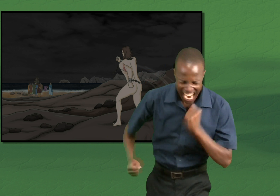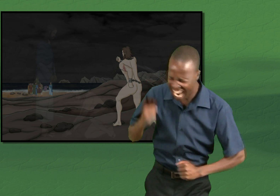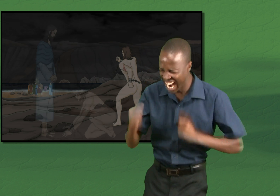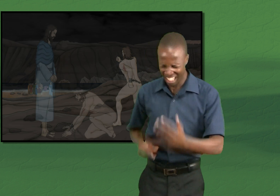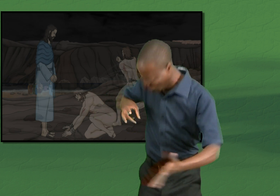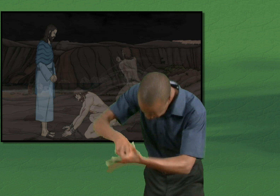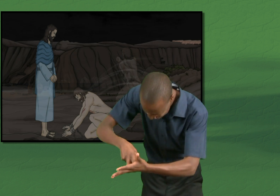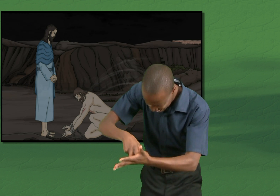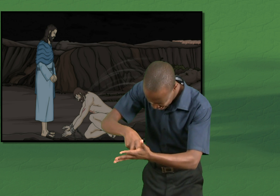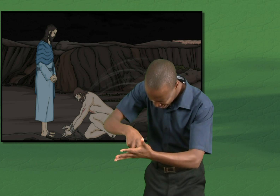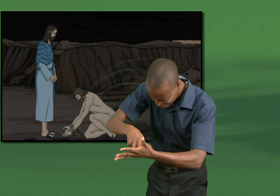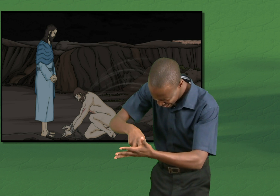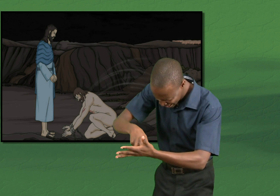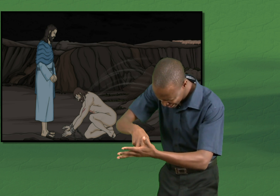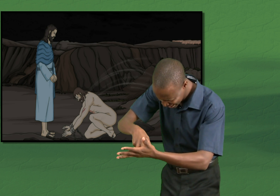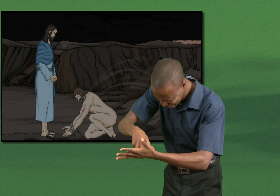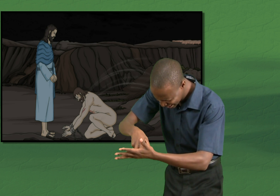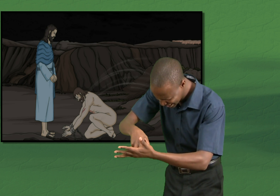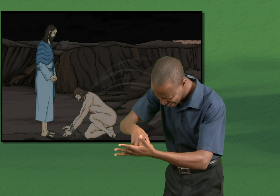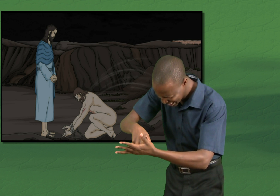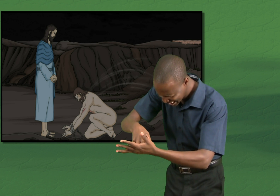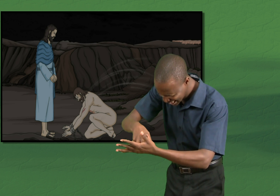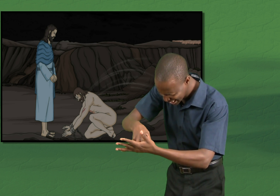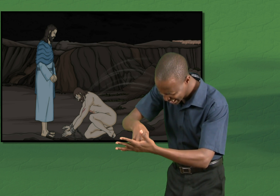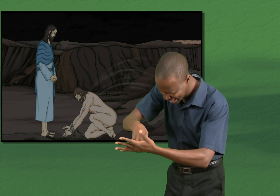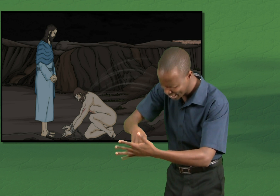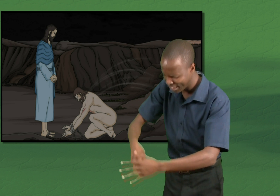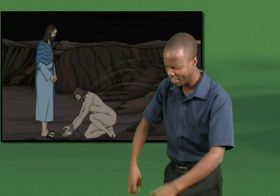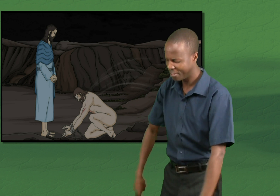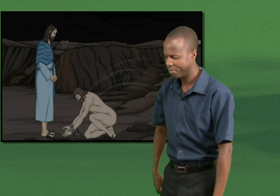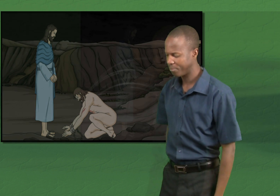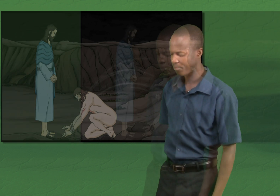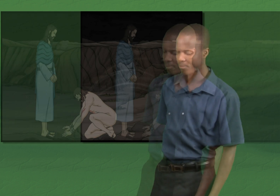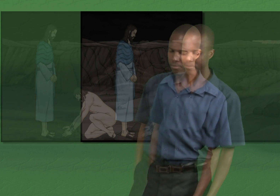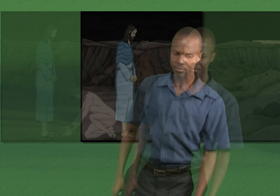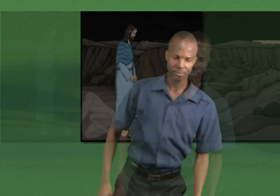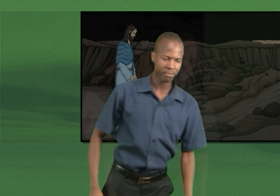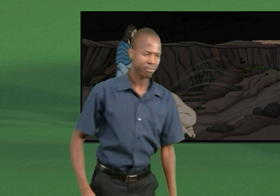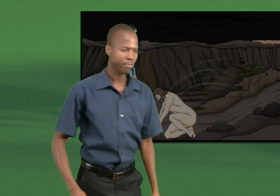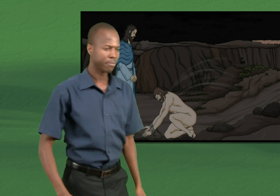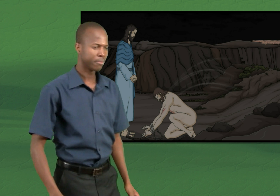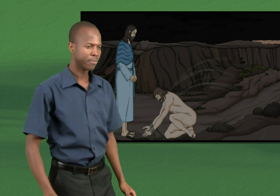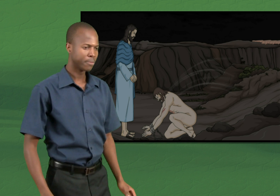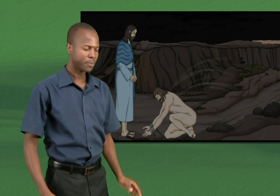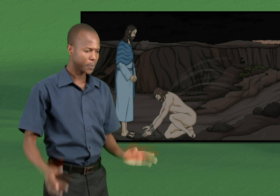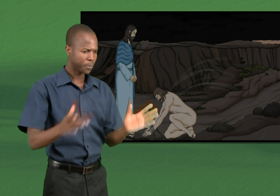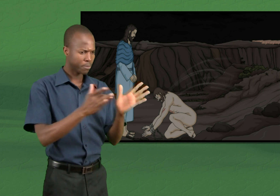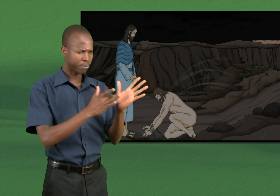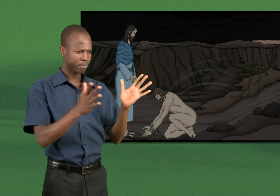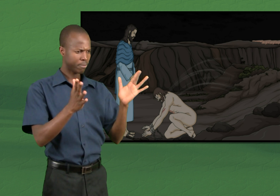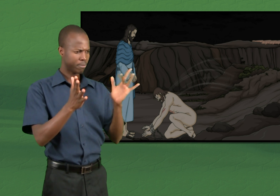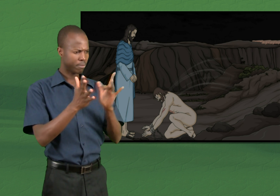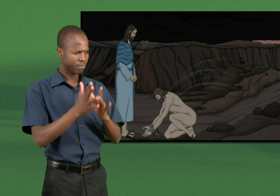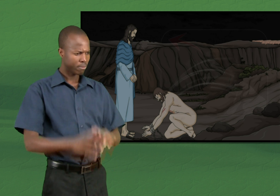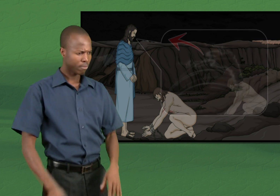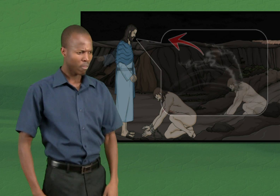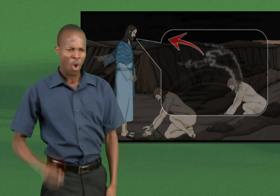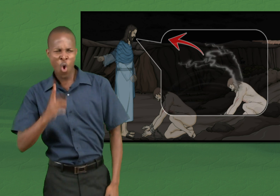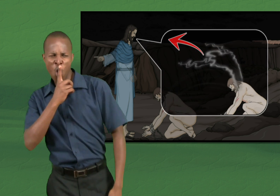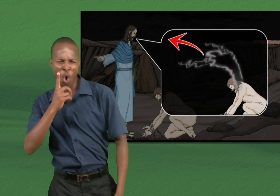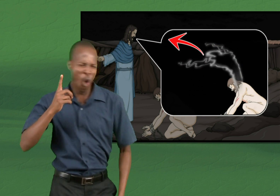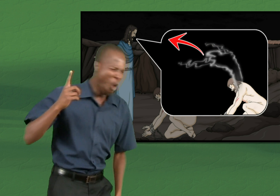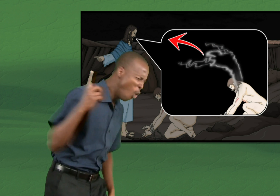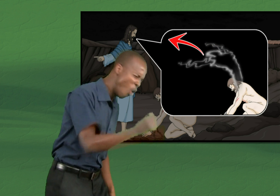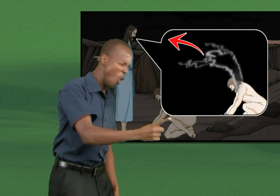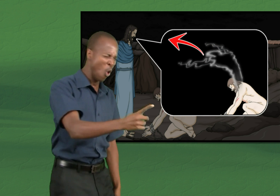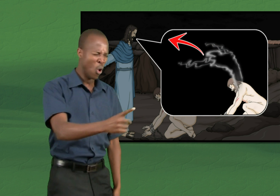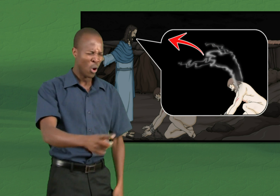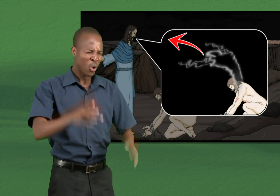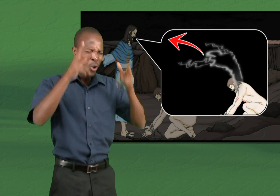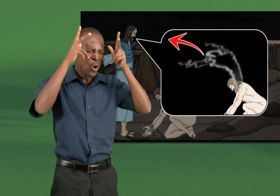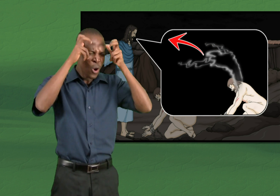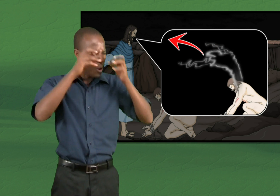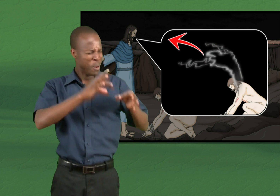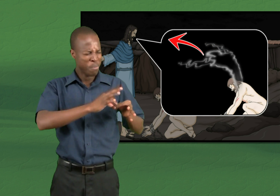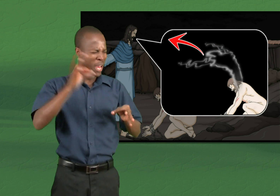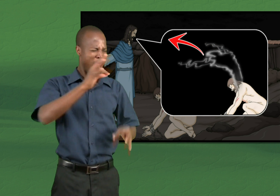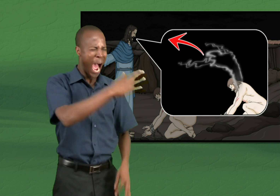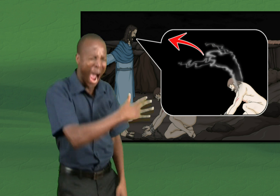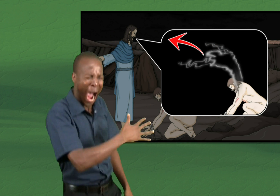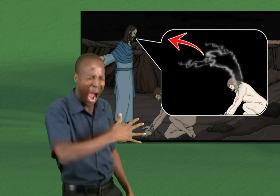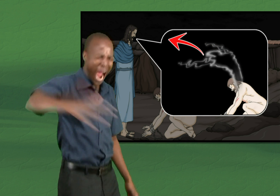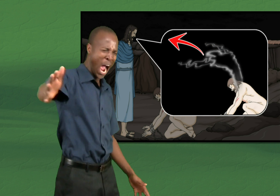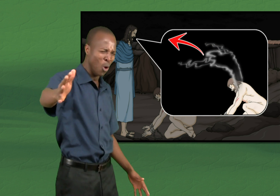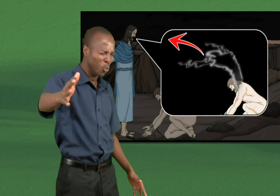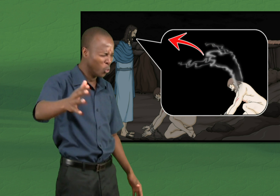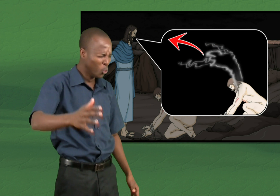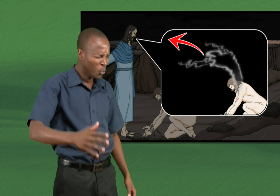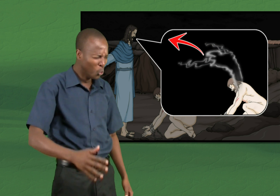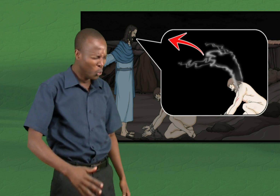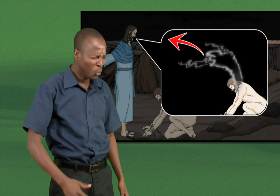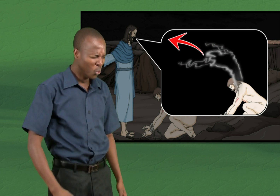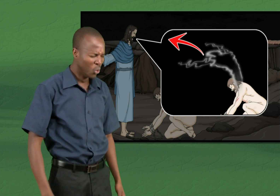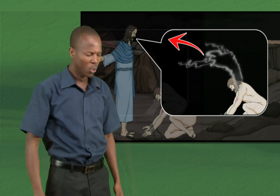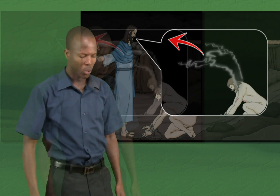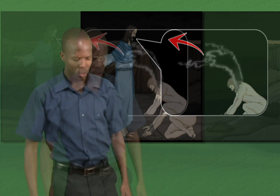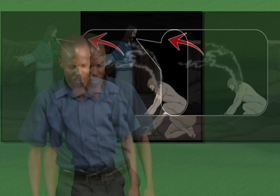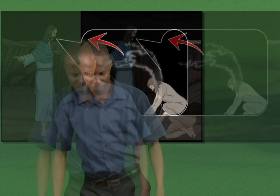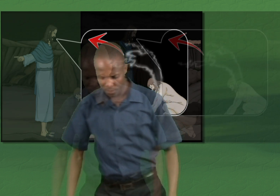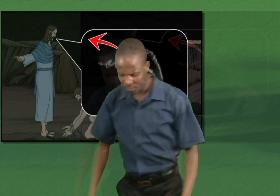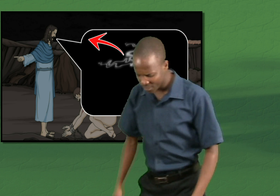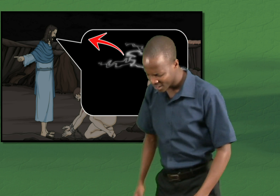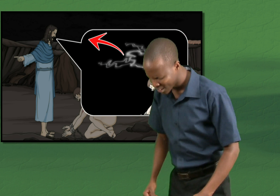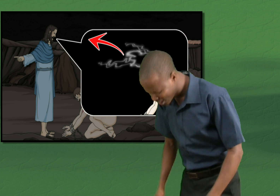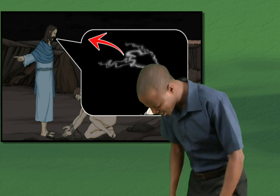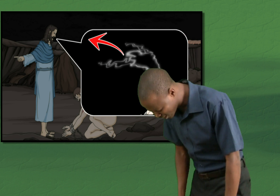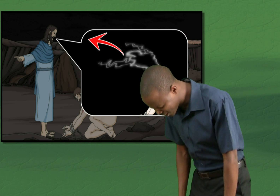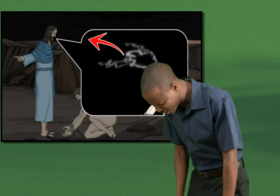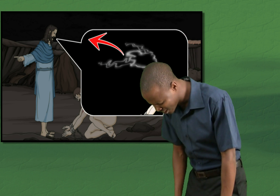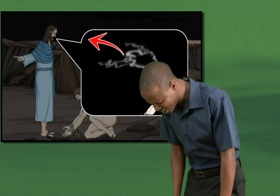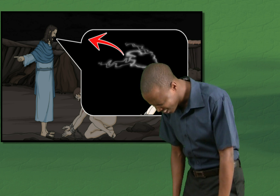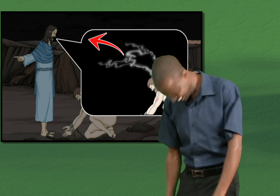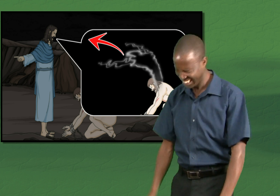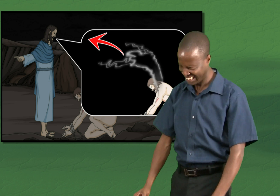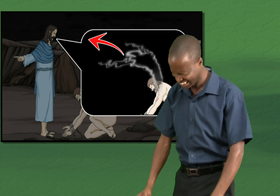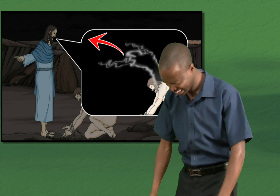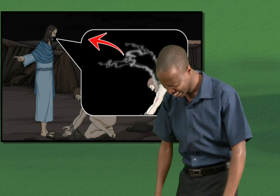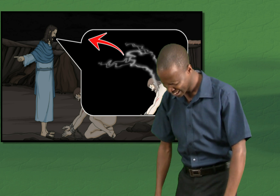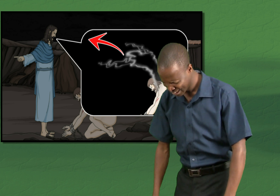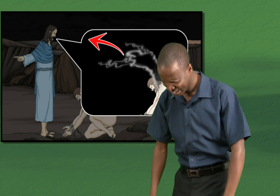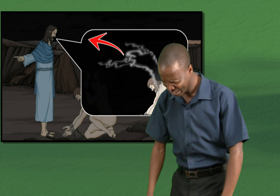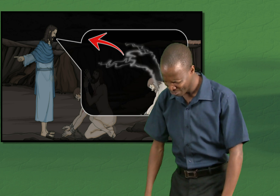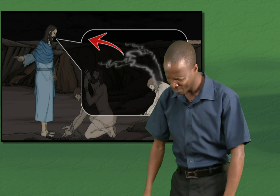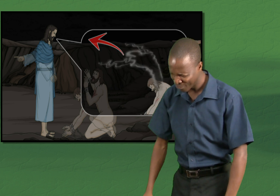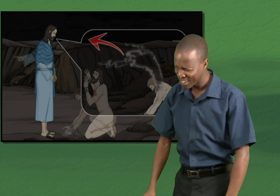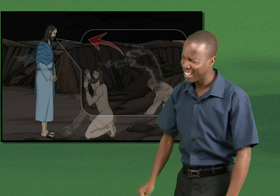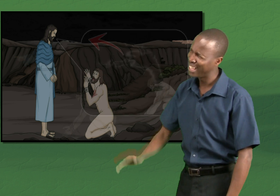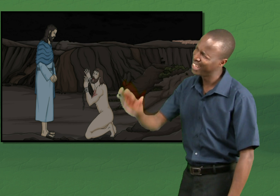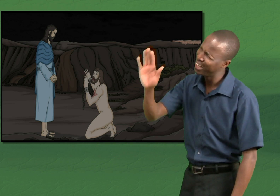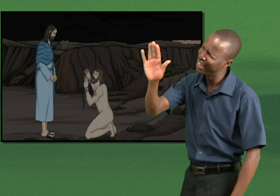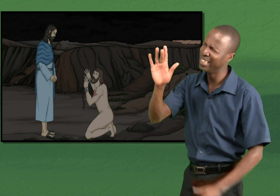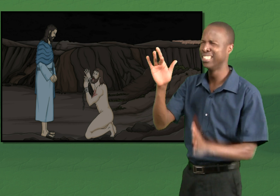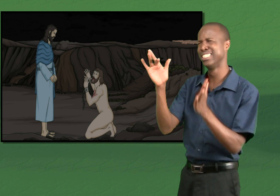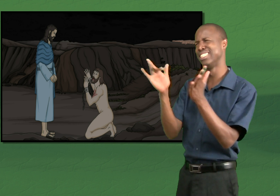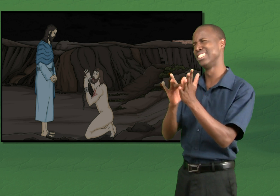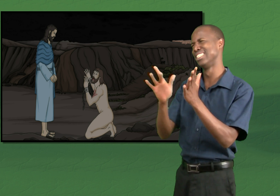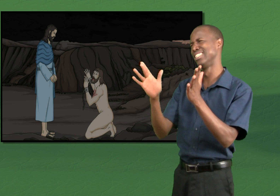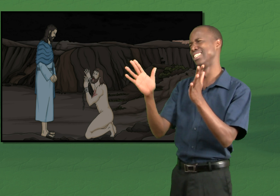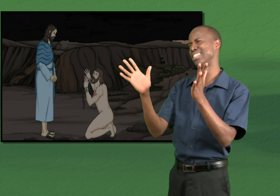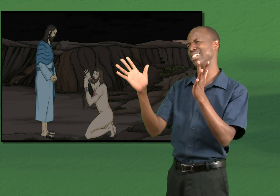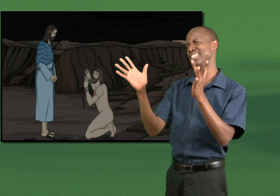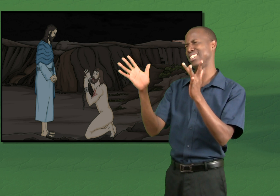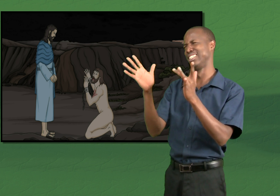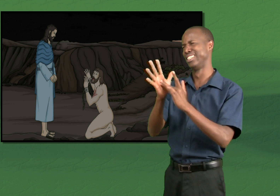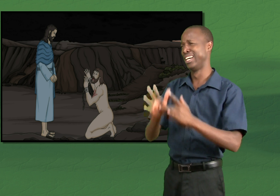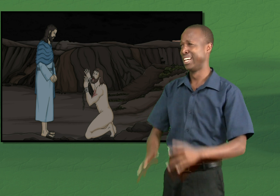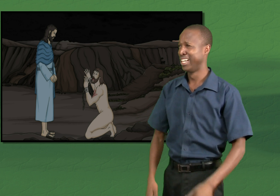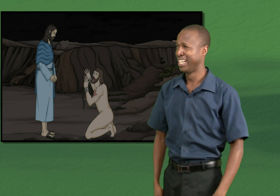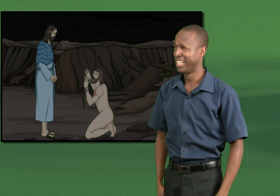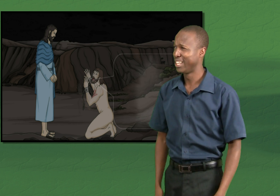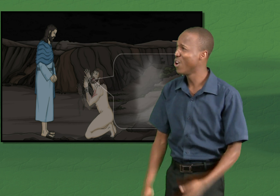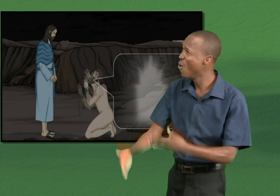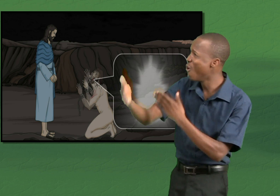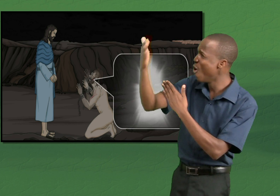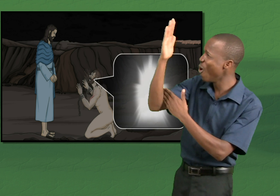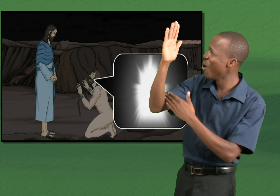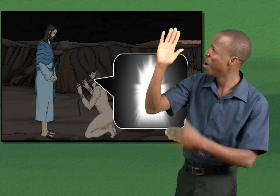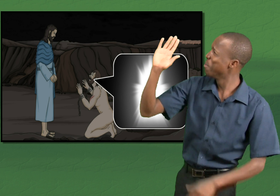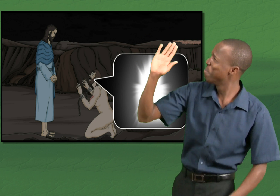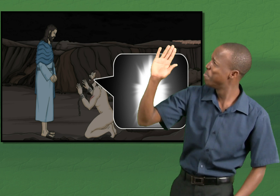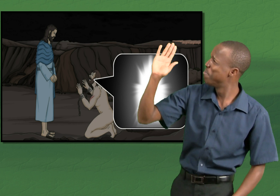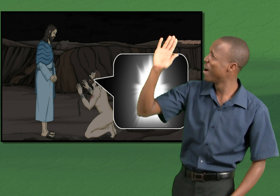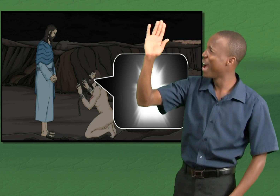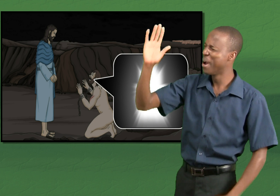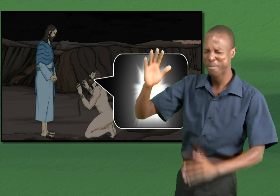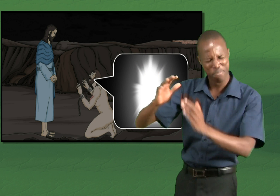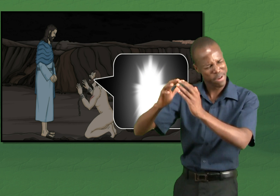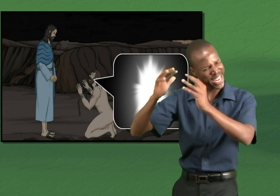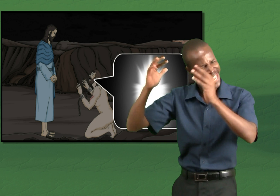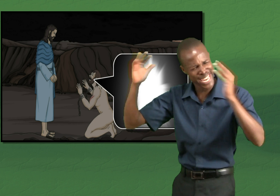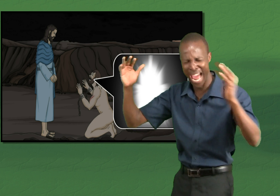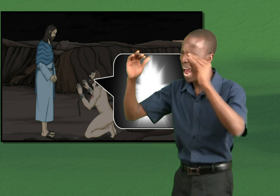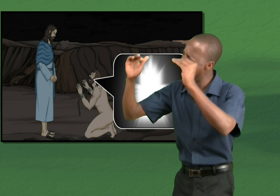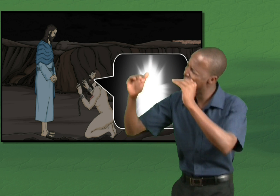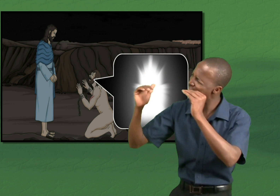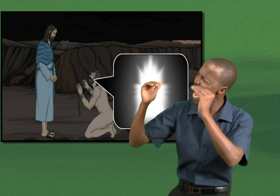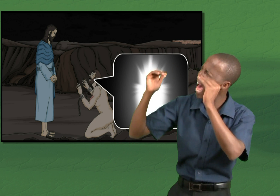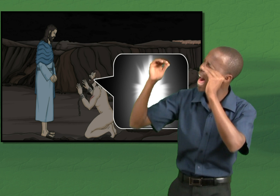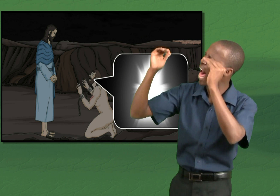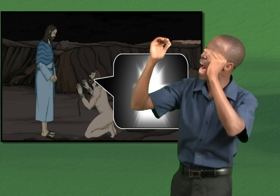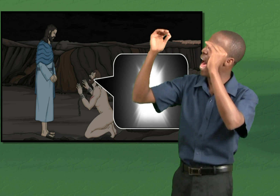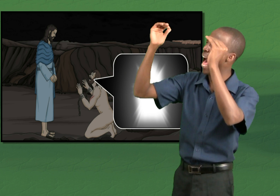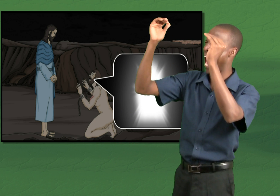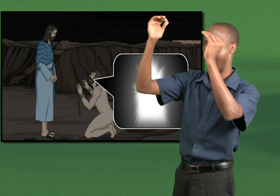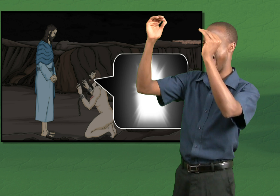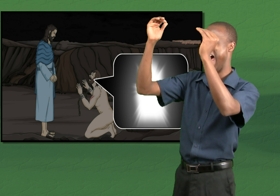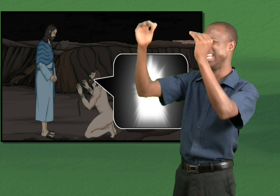And he shouted in a loud voice, “What do You want with me, Jesus, Son of the Most High God?